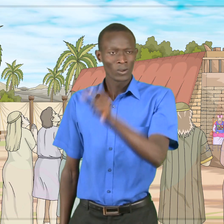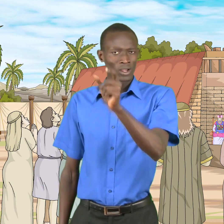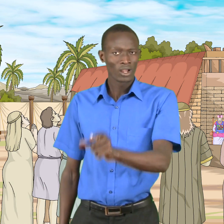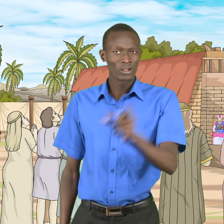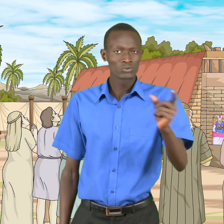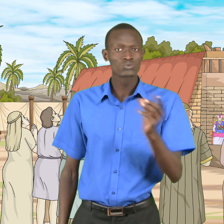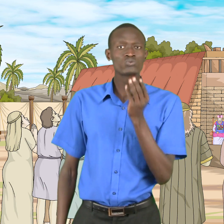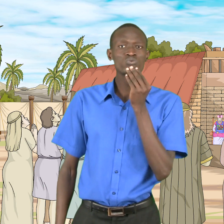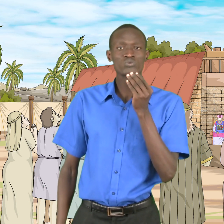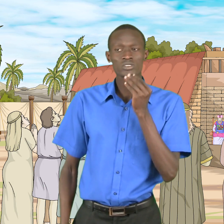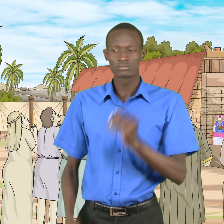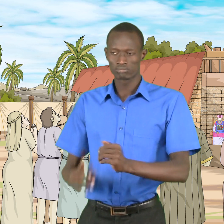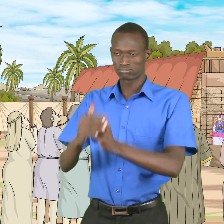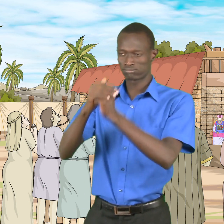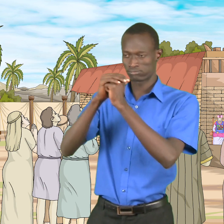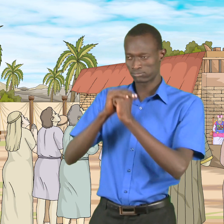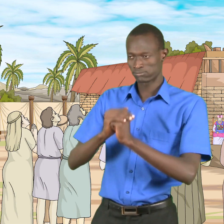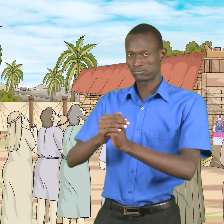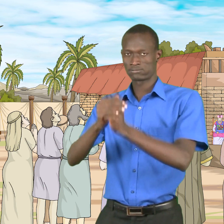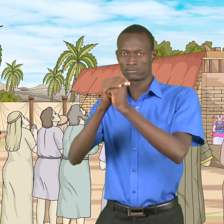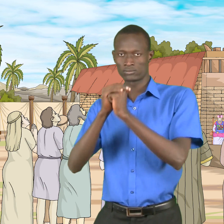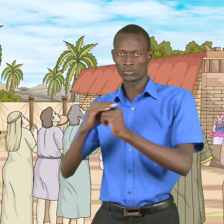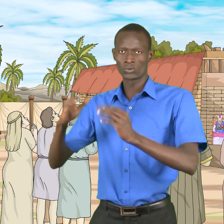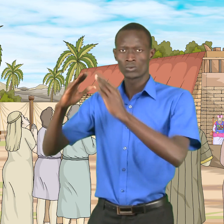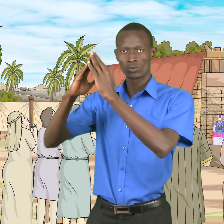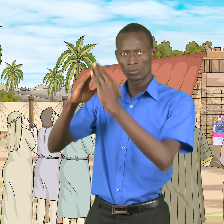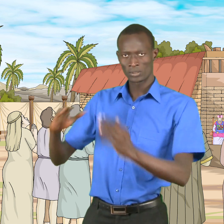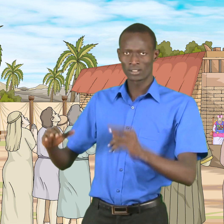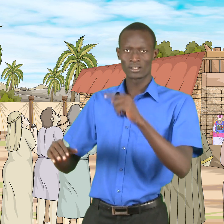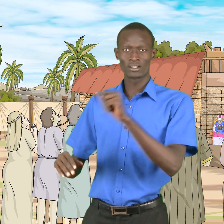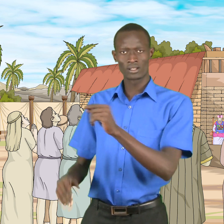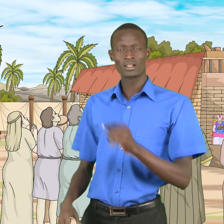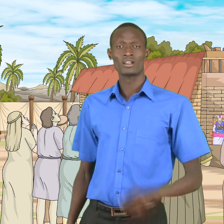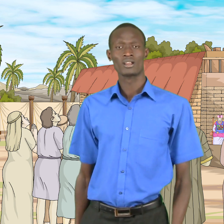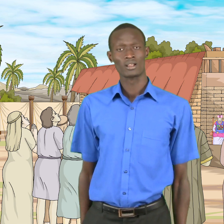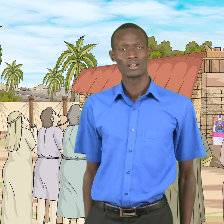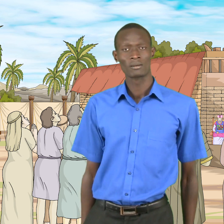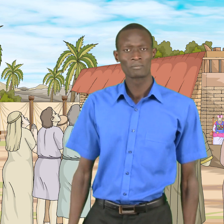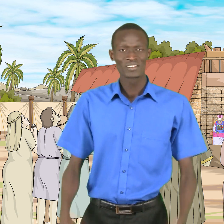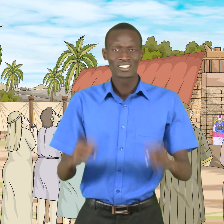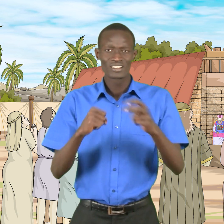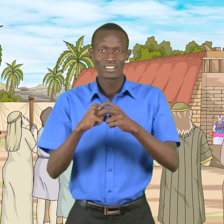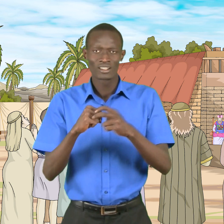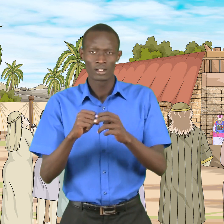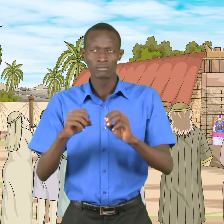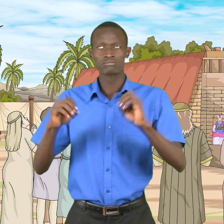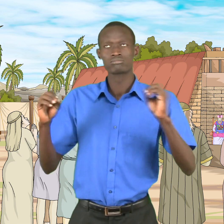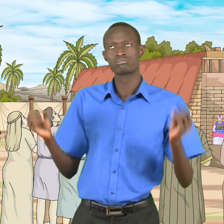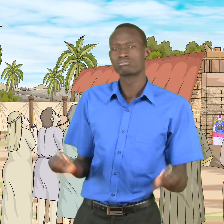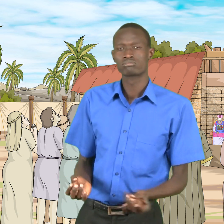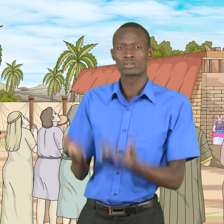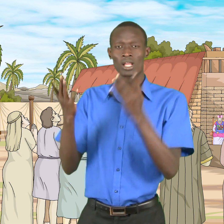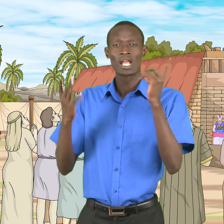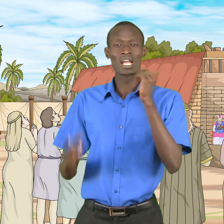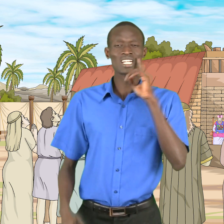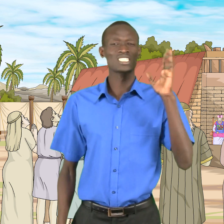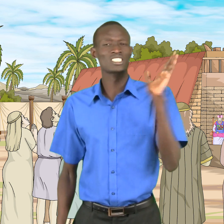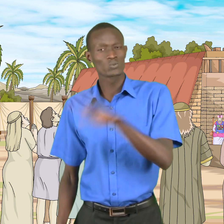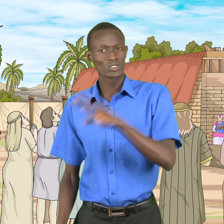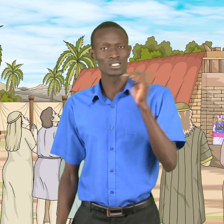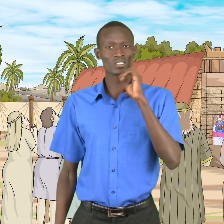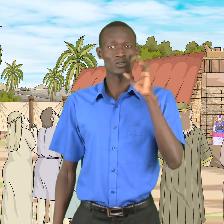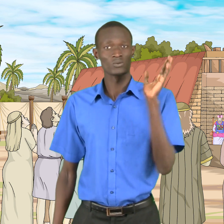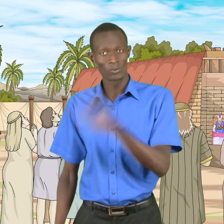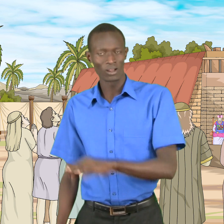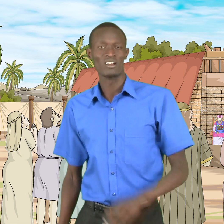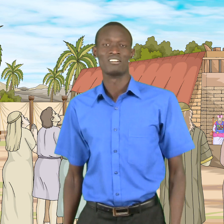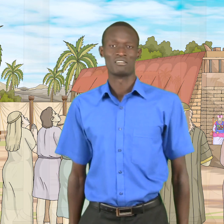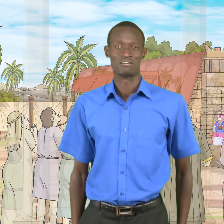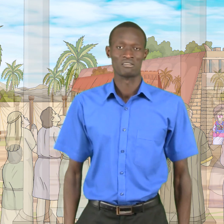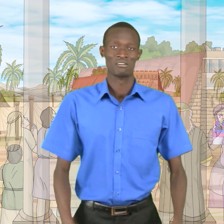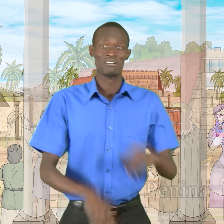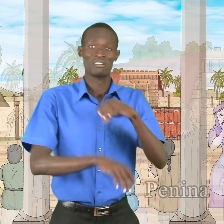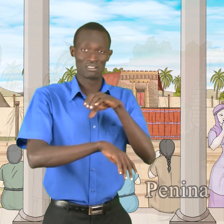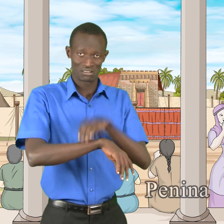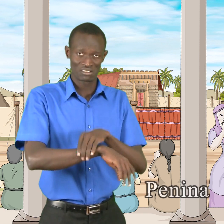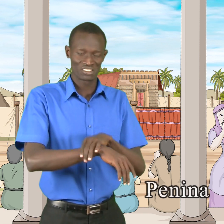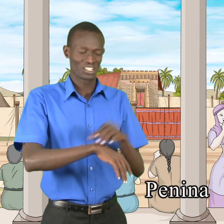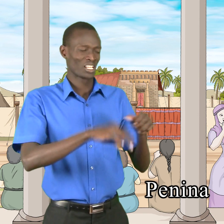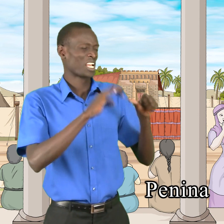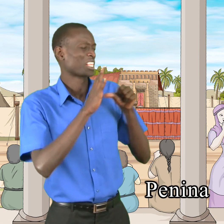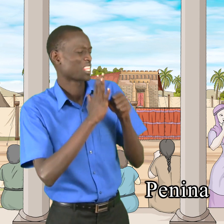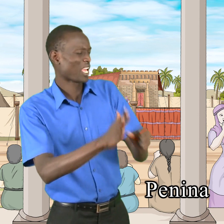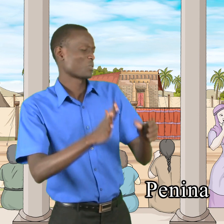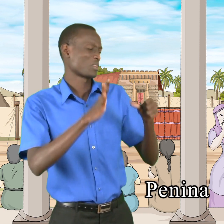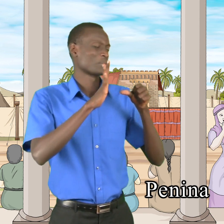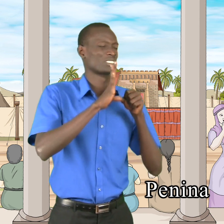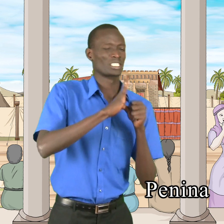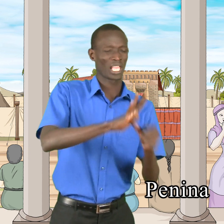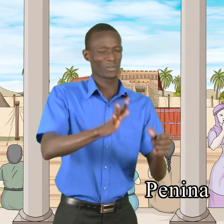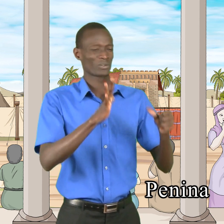And this went on year after year.